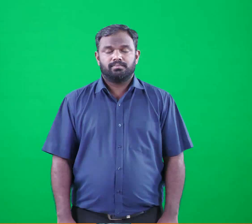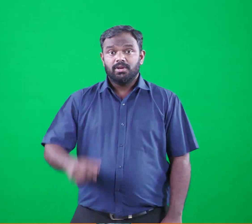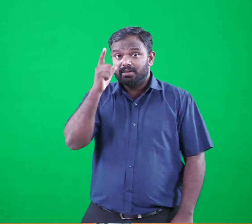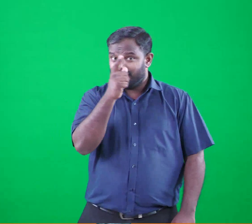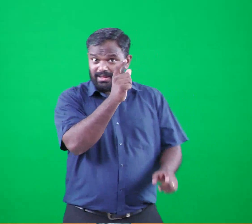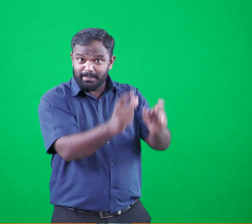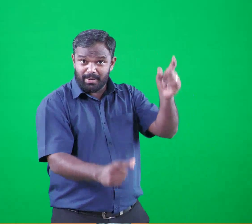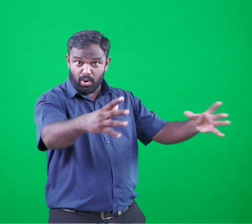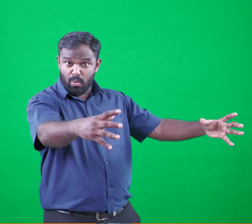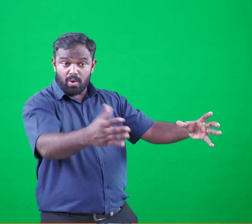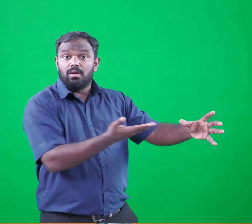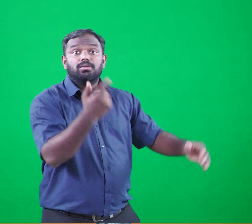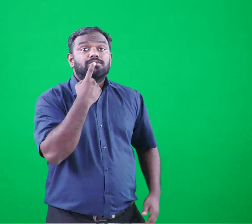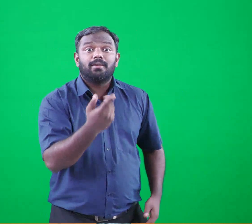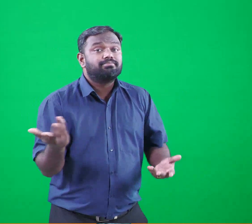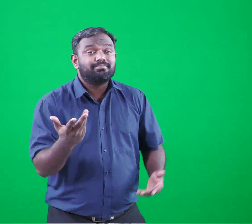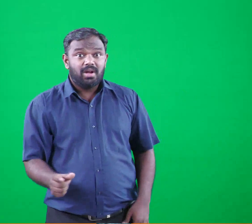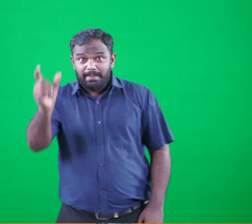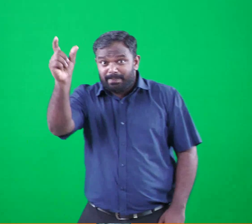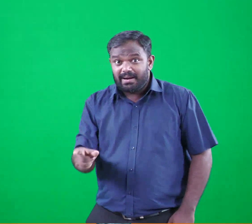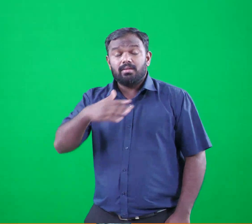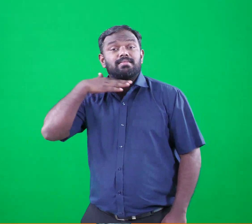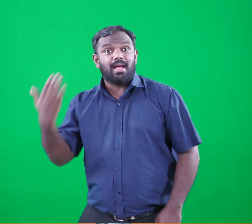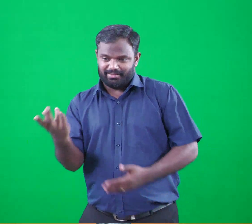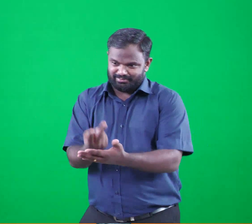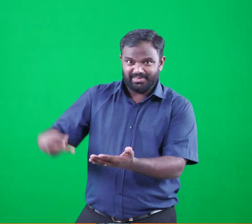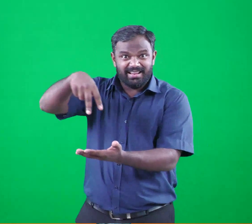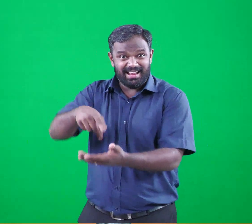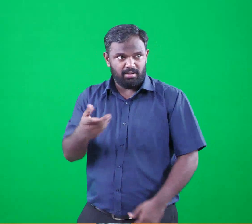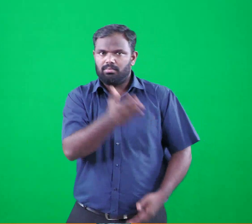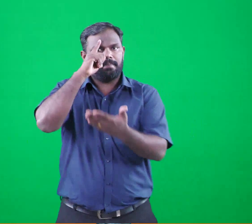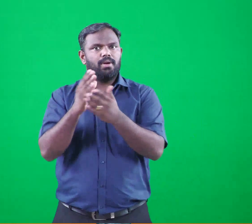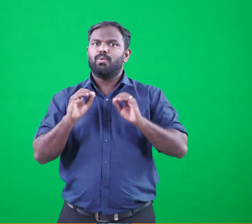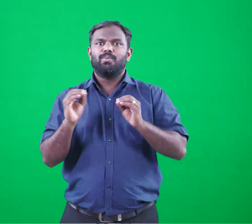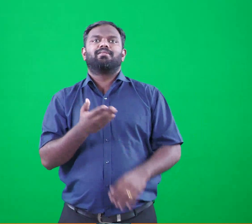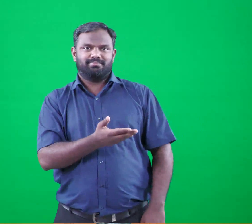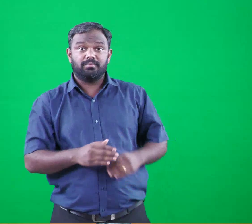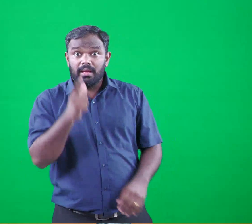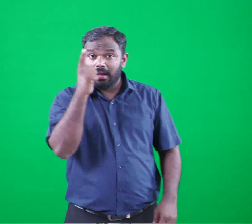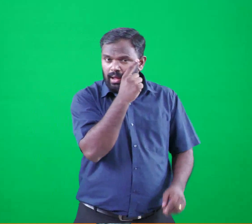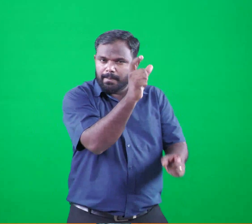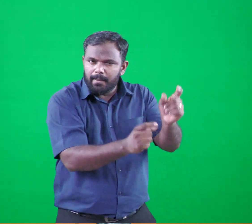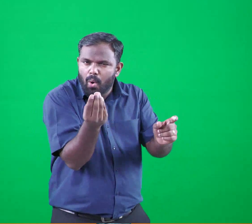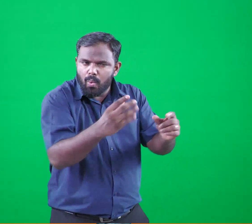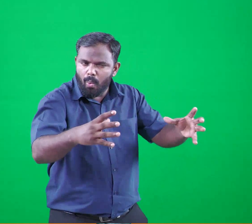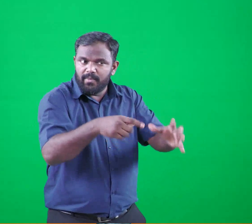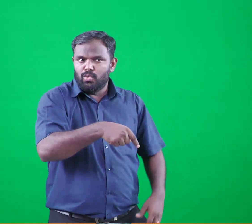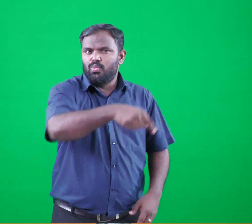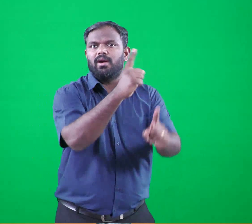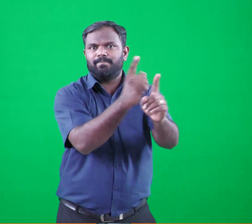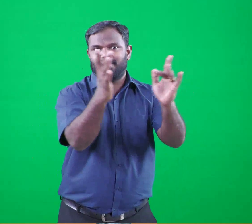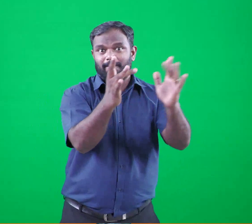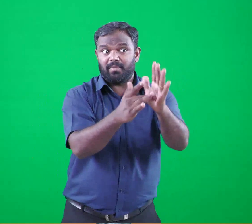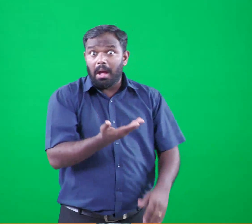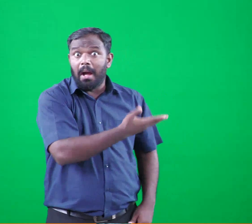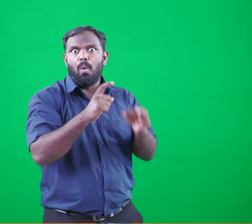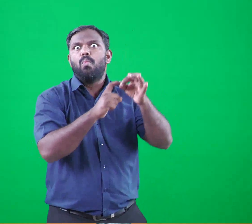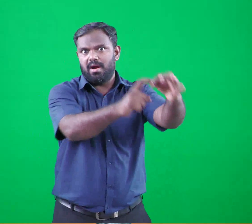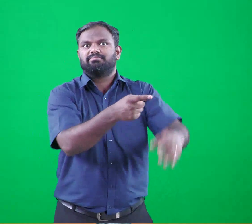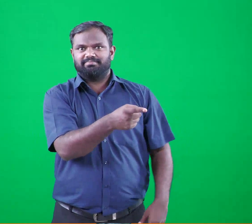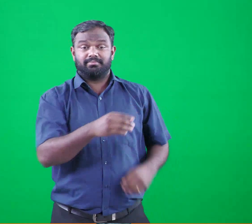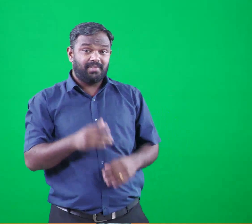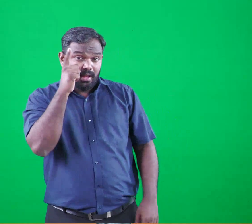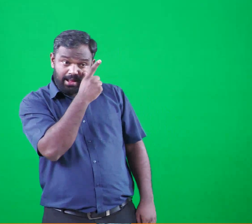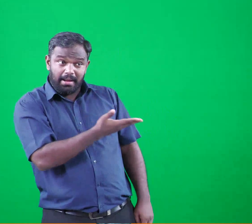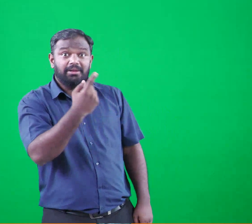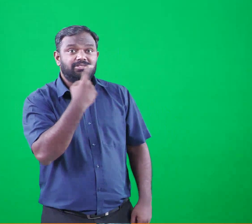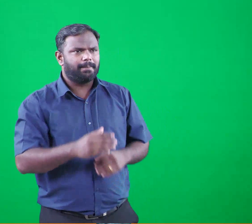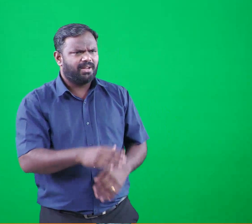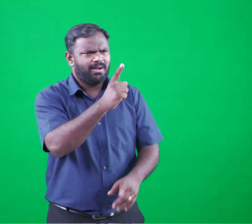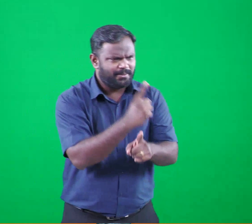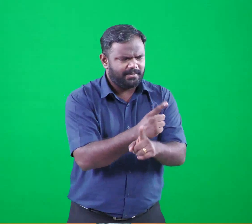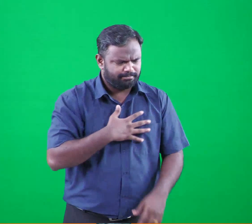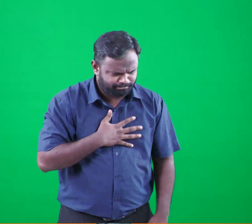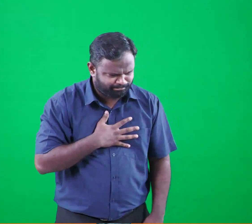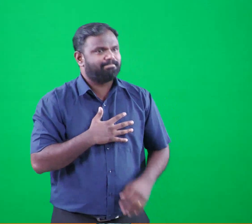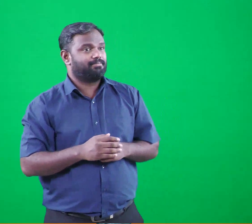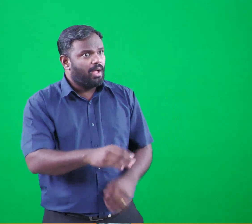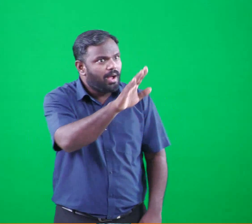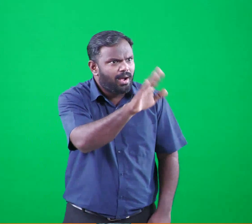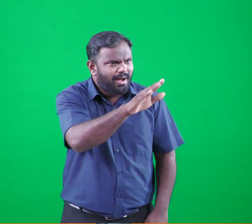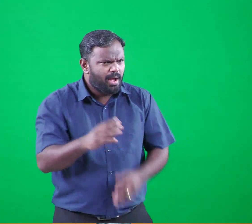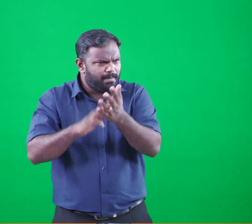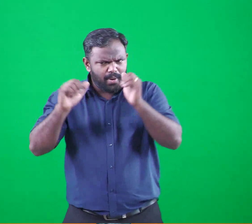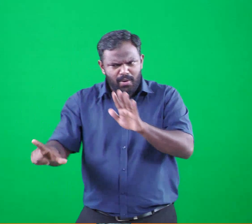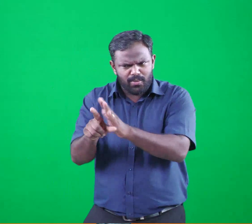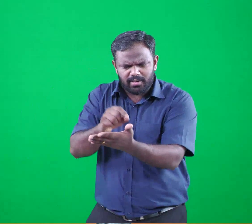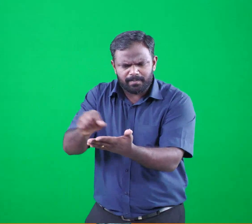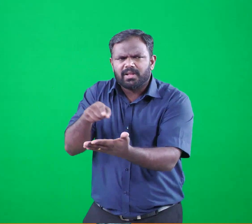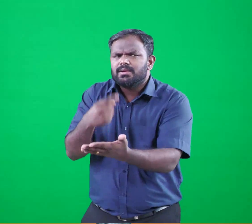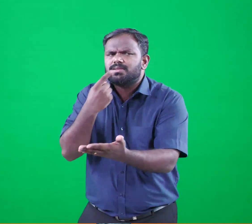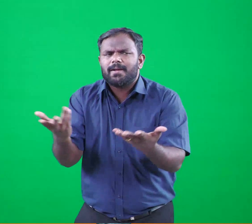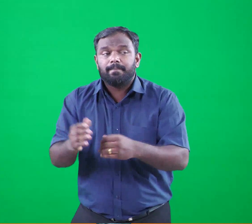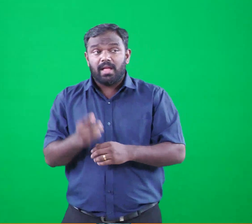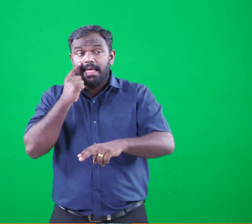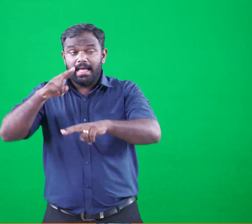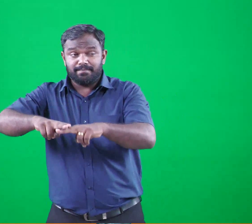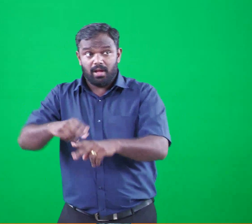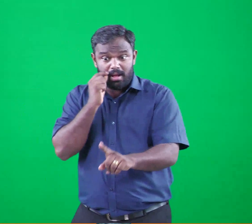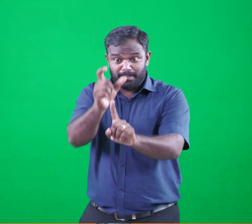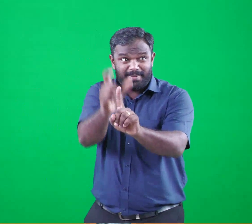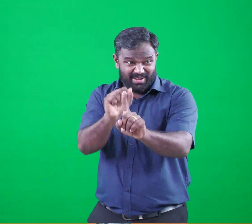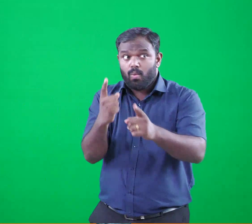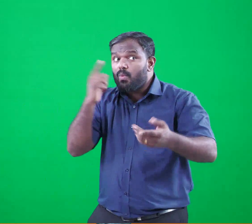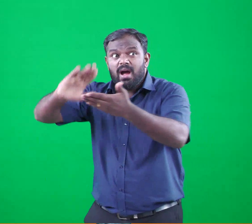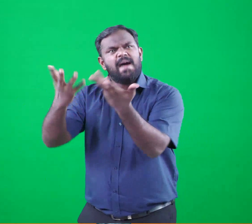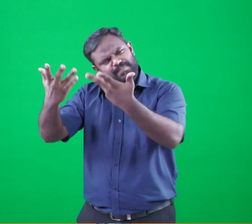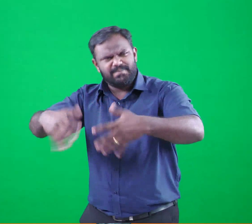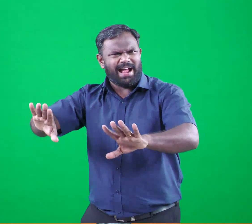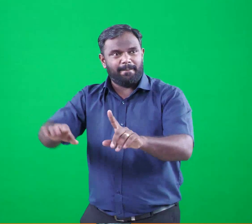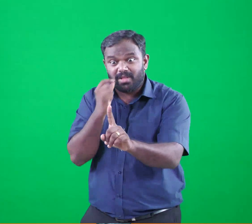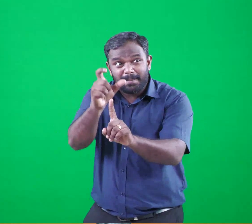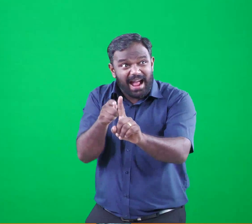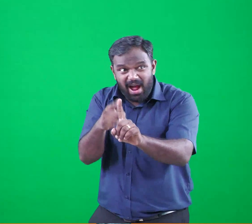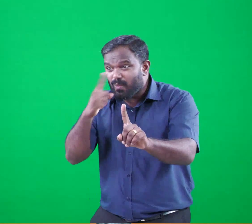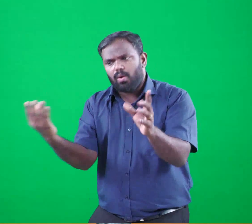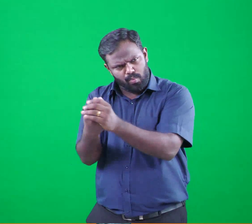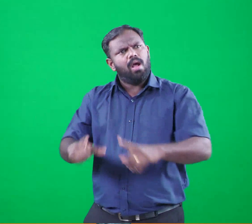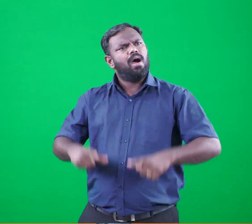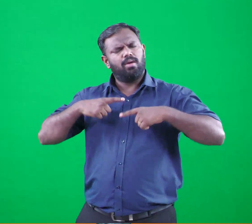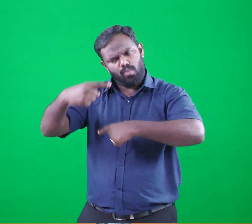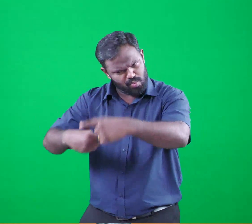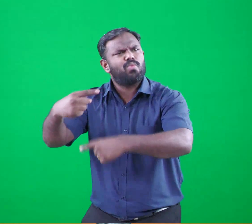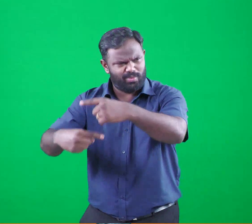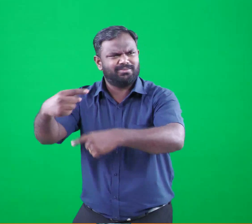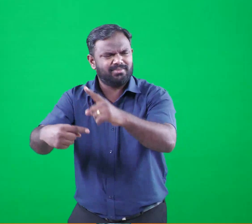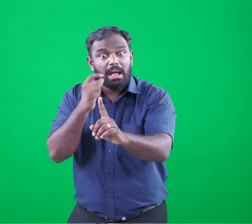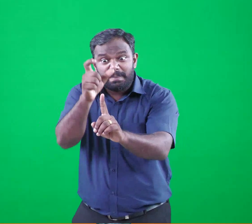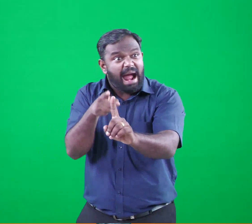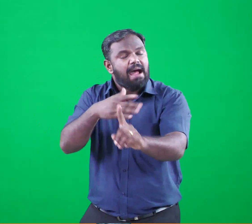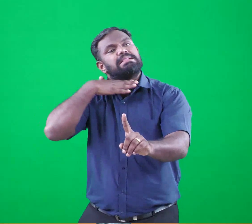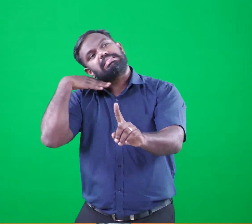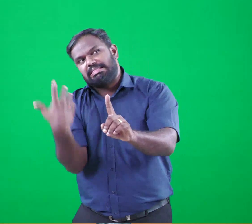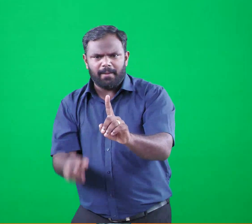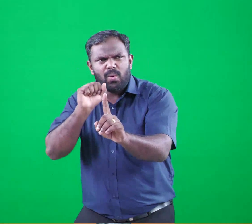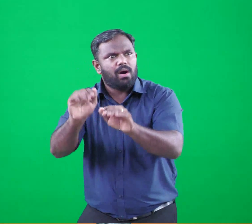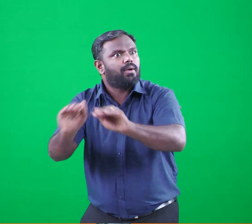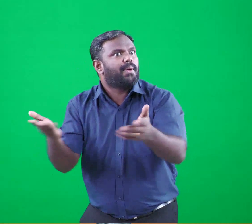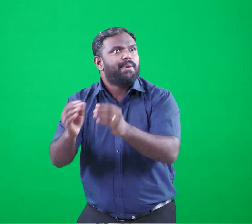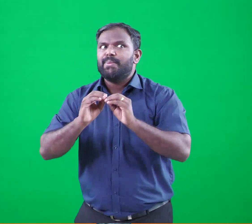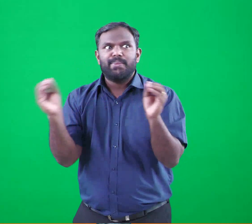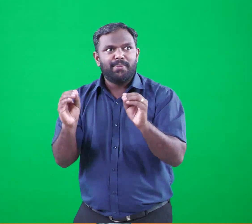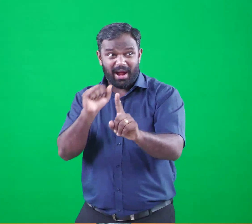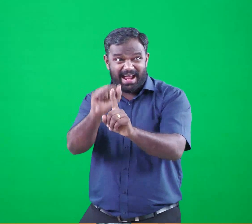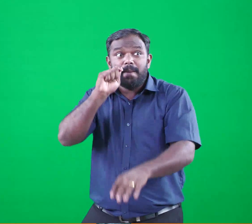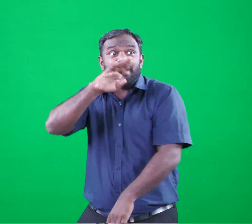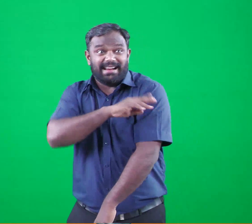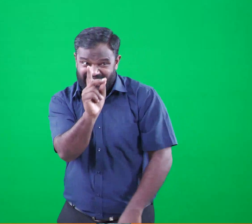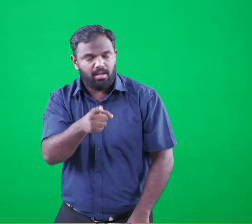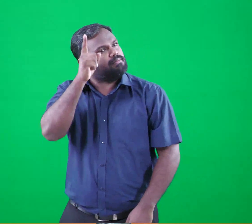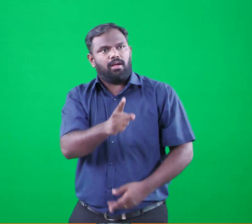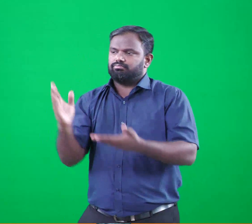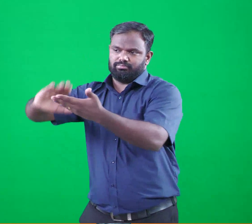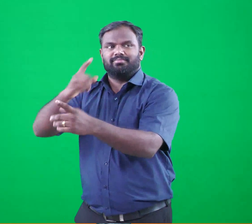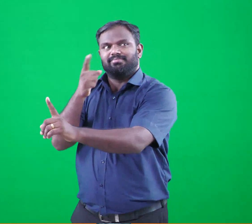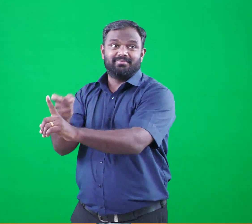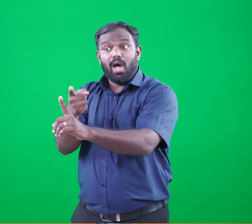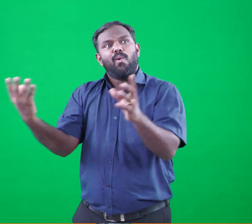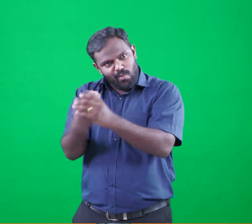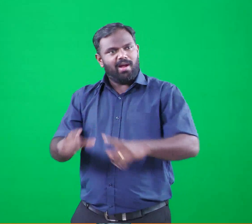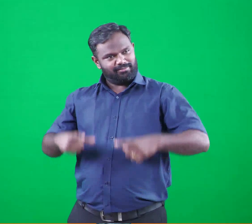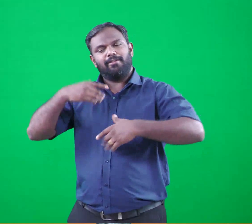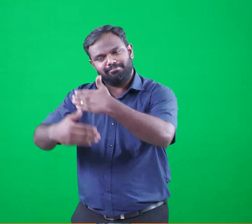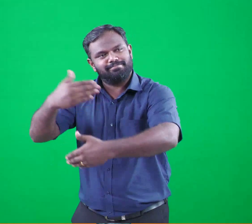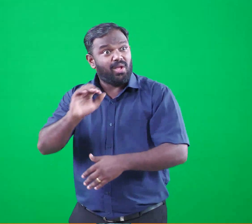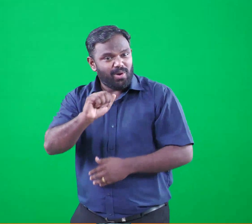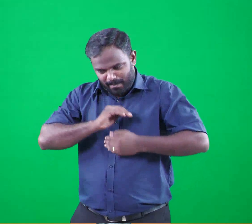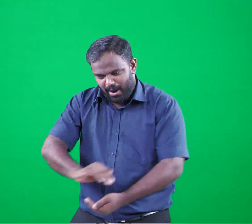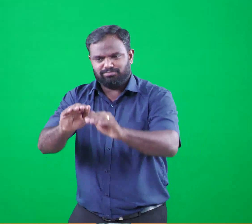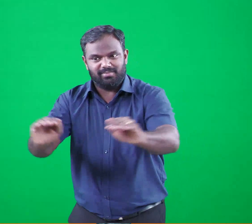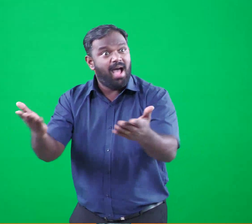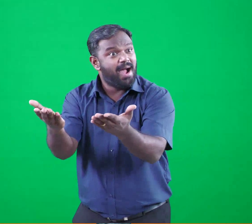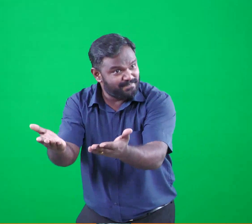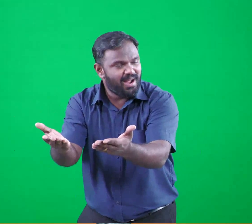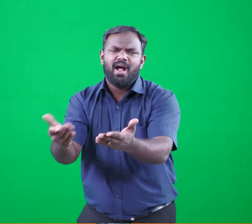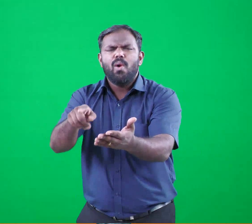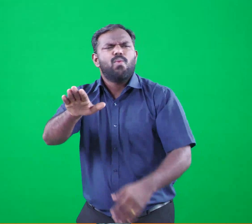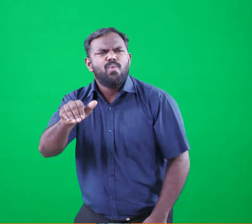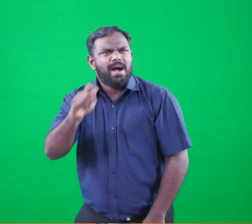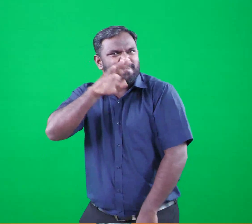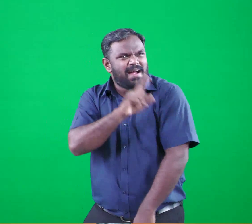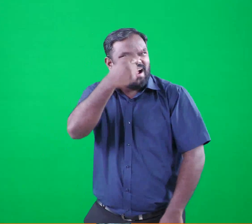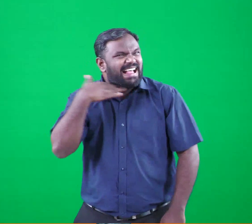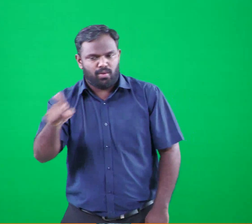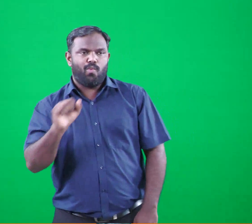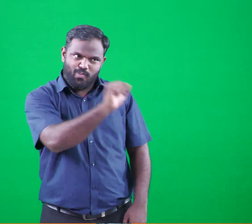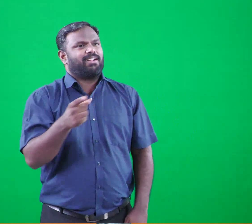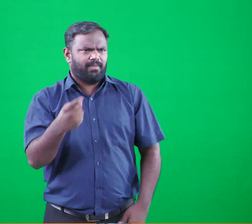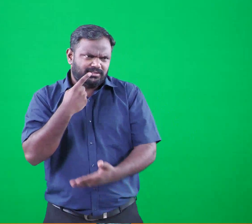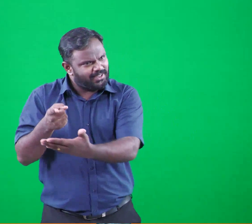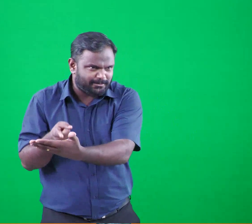Then the Sadducees, who say there is no resurrection, came to Jesus and questioned Him: "Teacher, Moses wrote for us that if a man's brother dies and leaves a wife but no children, the man is to marry his brother's widow and raise up offspring for him.